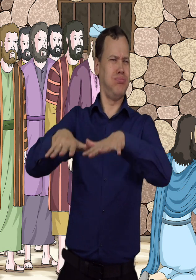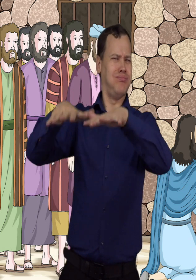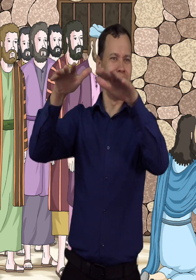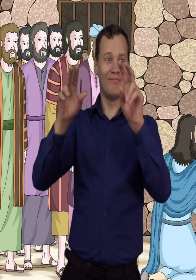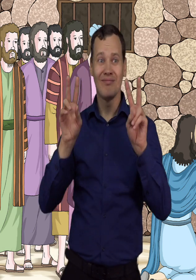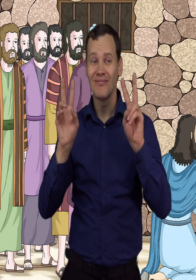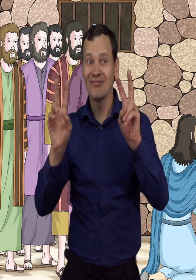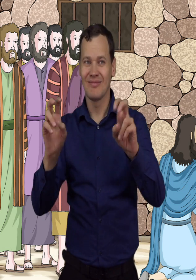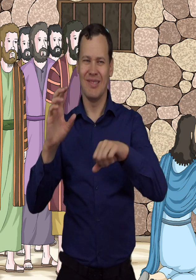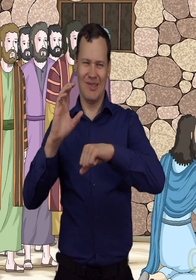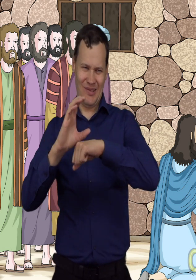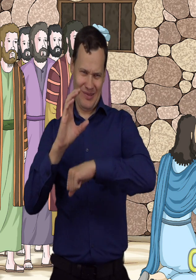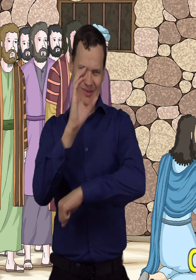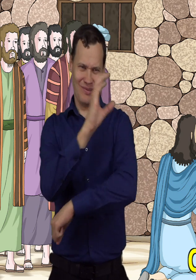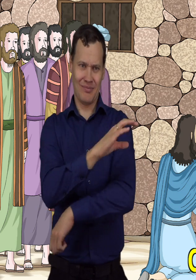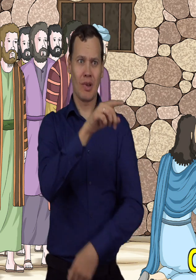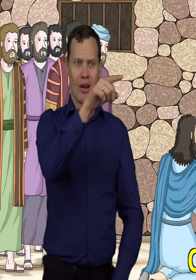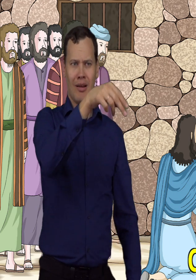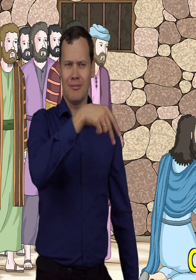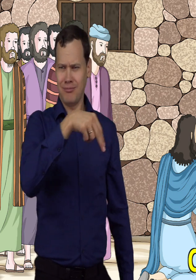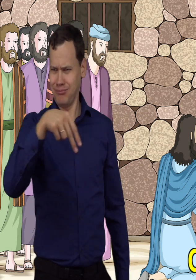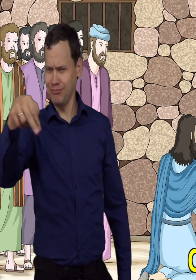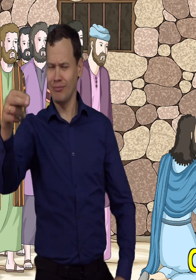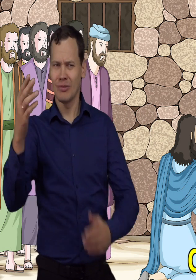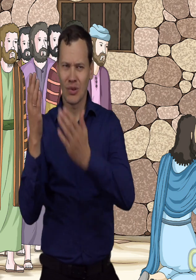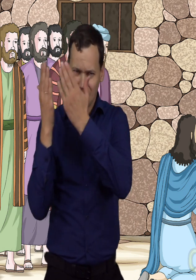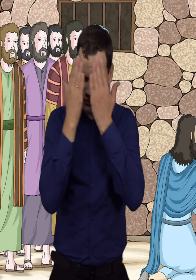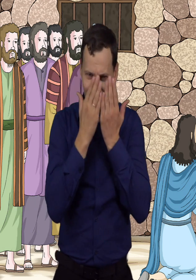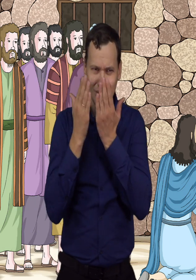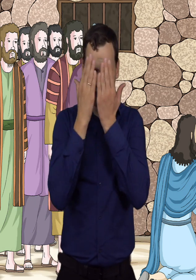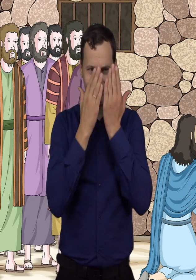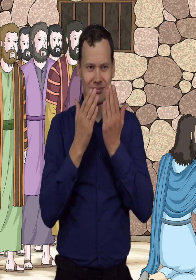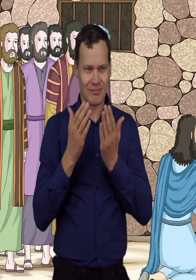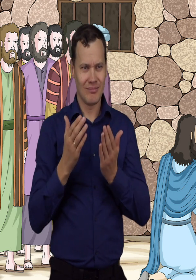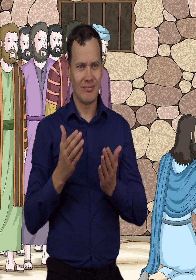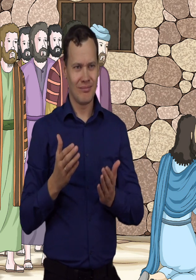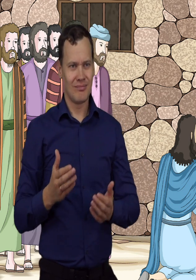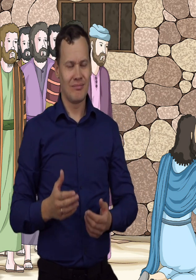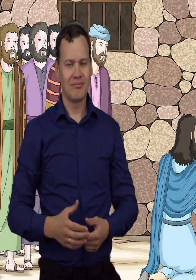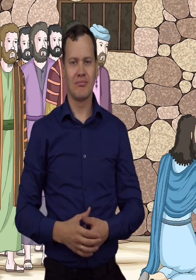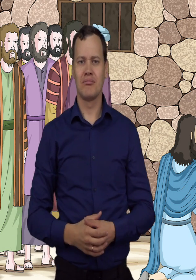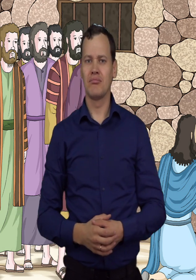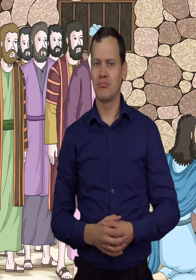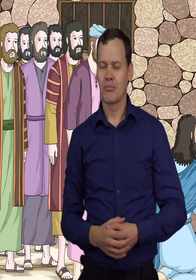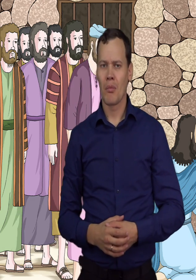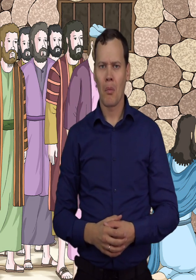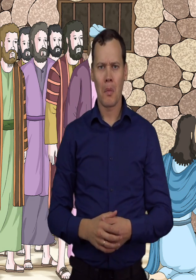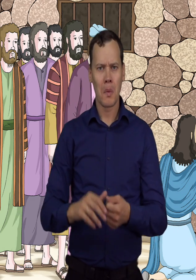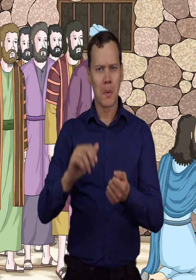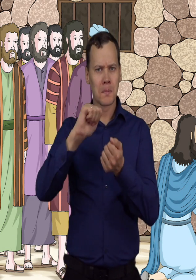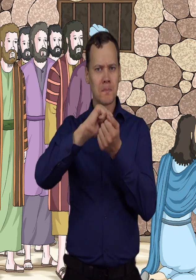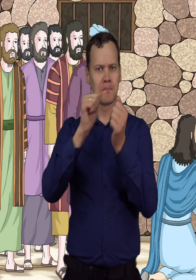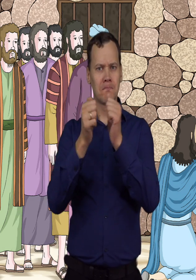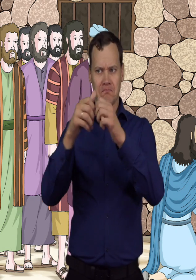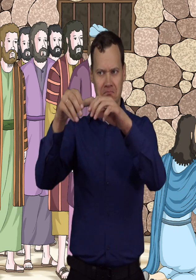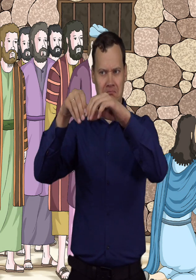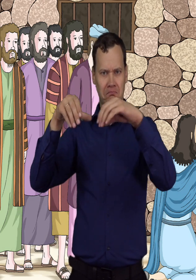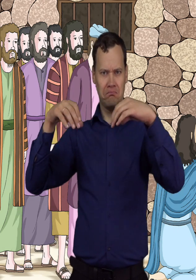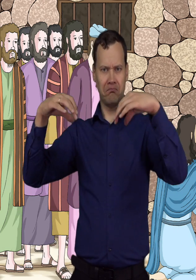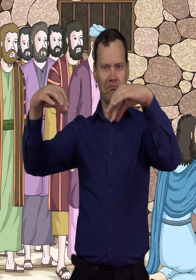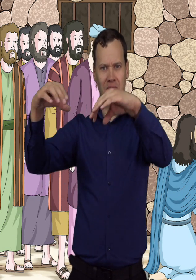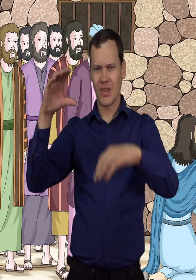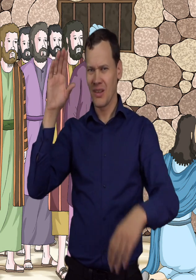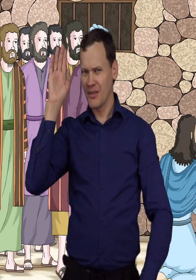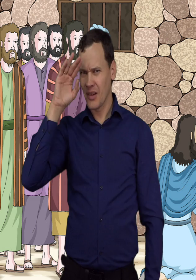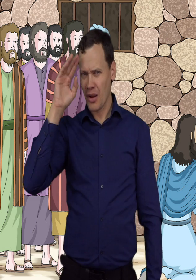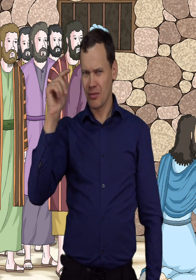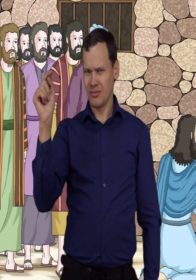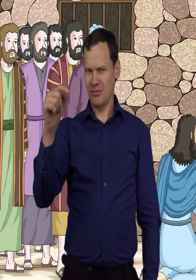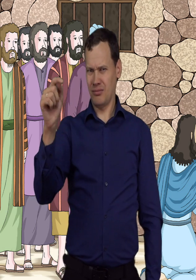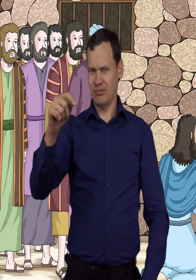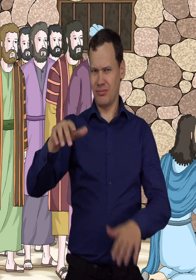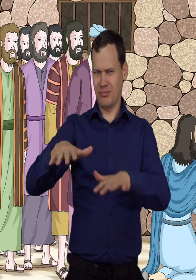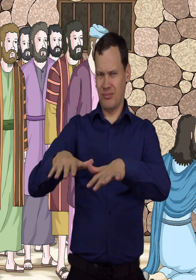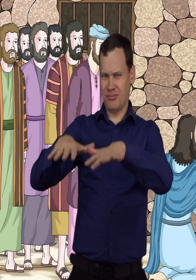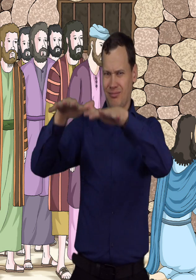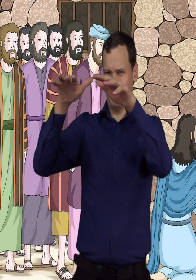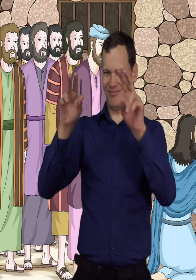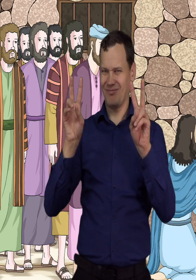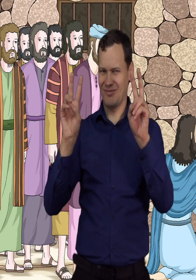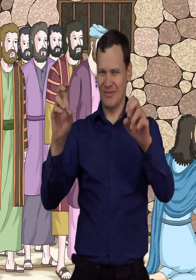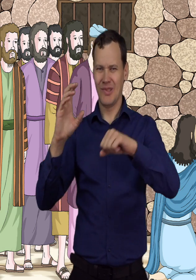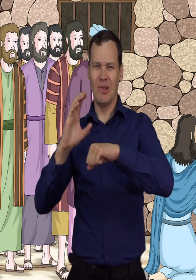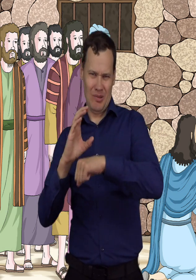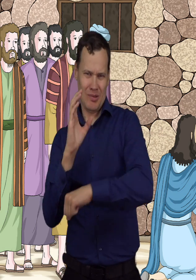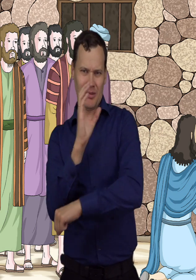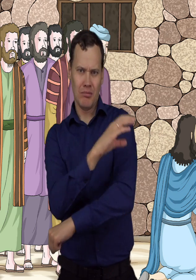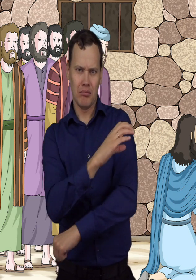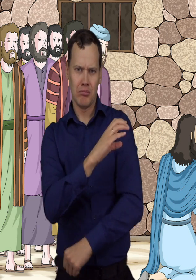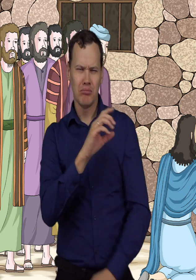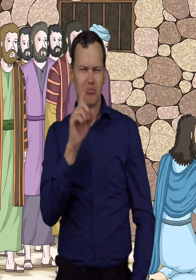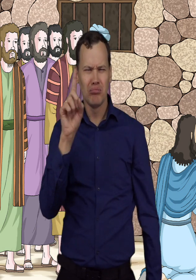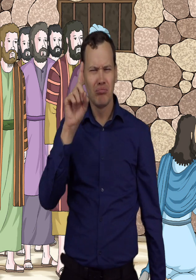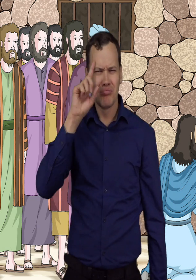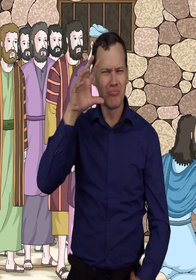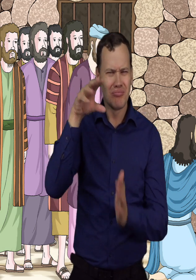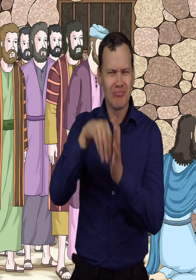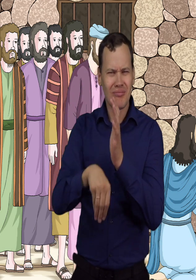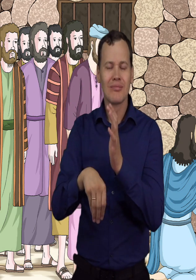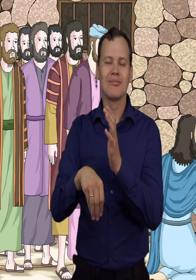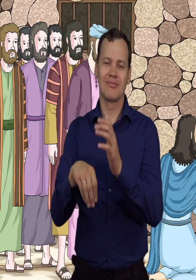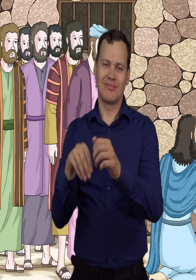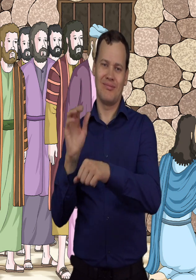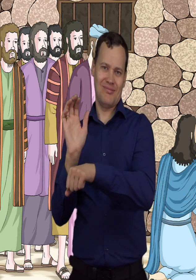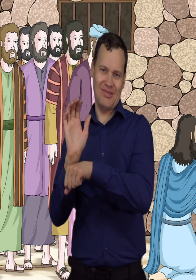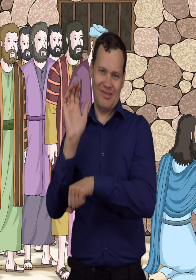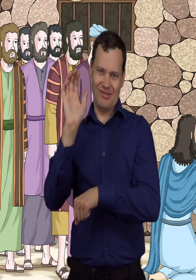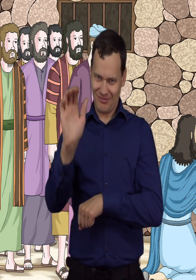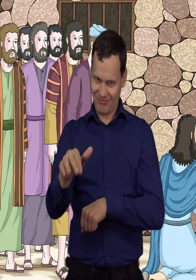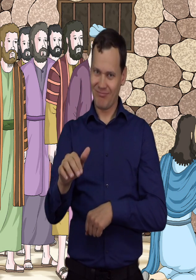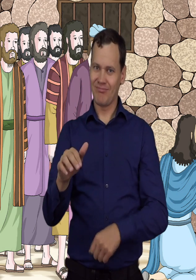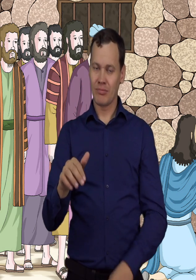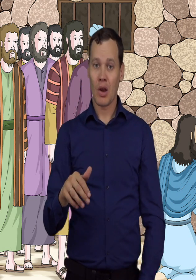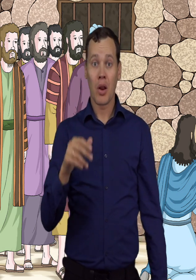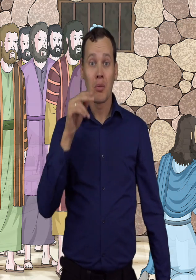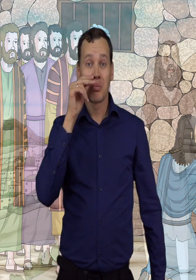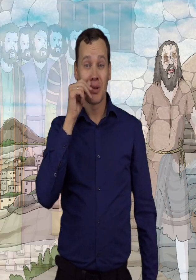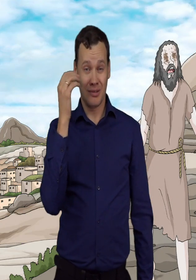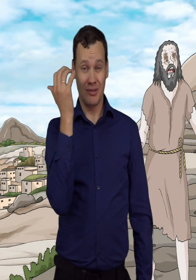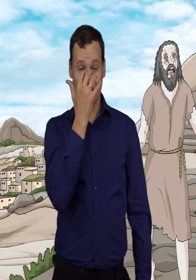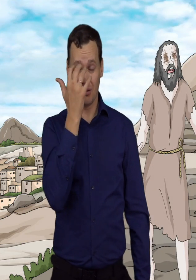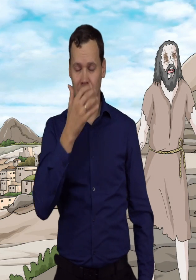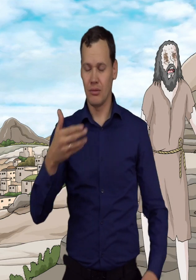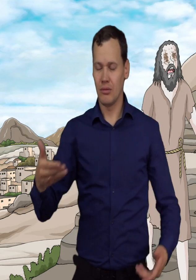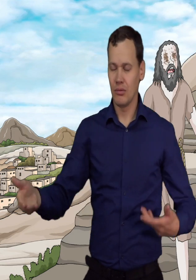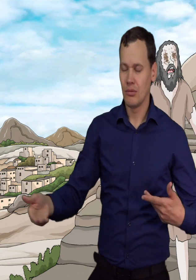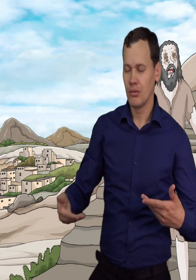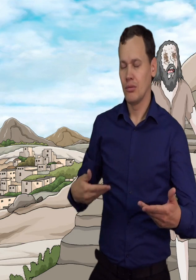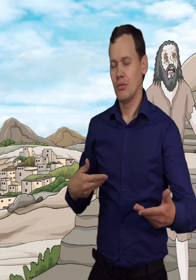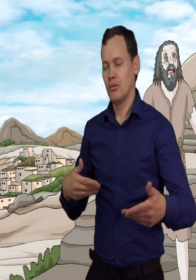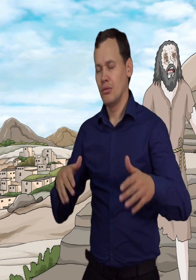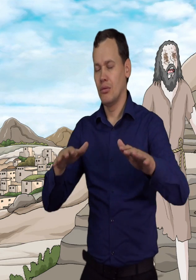Then He told him, “Go, wash in the Pool of Siloam” (which means “Sent”).